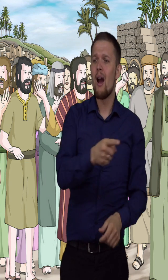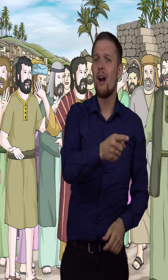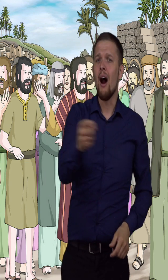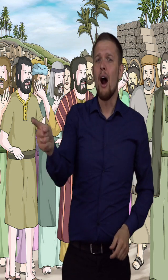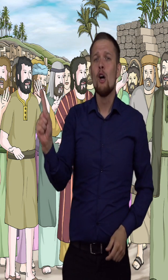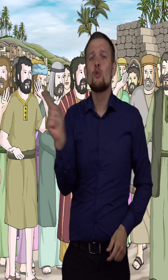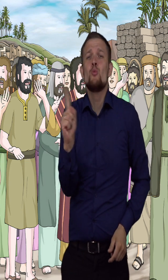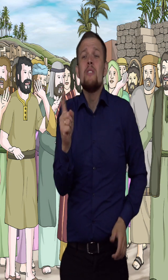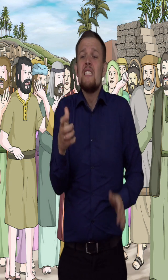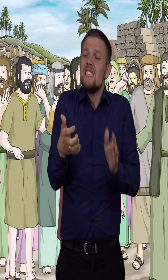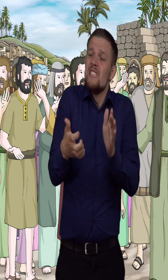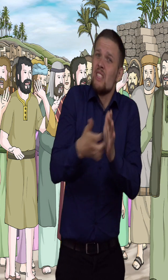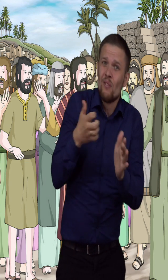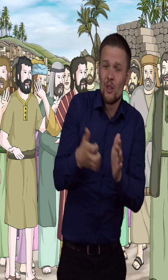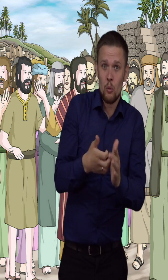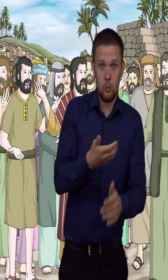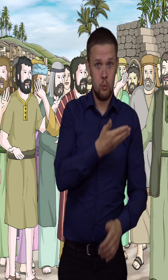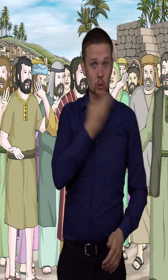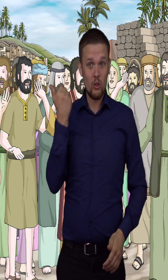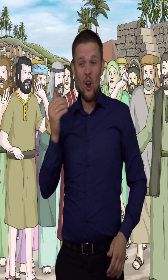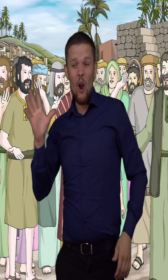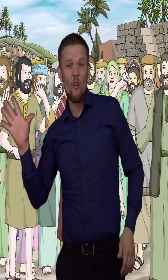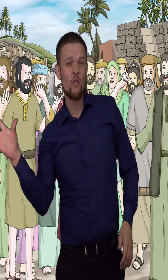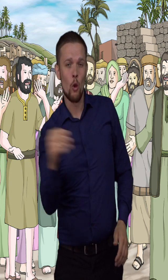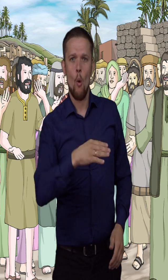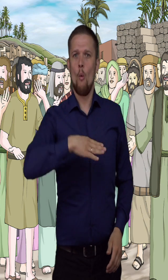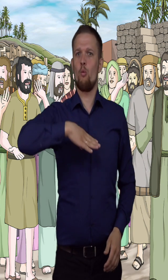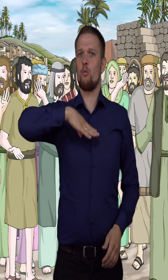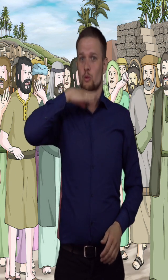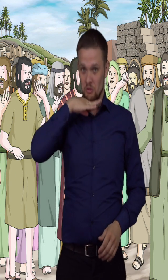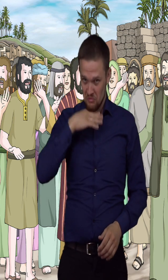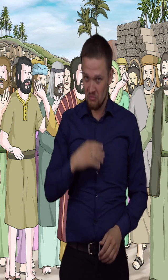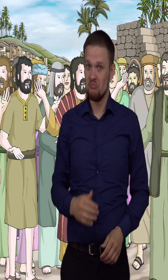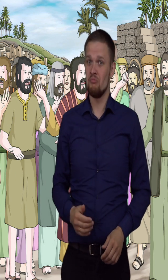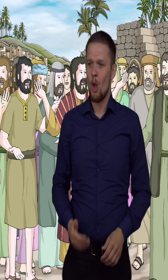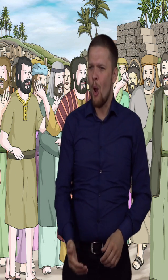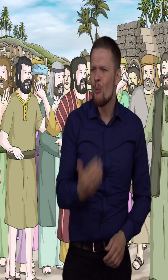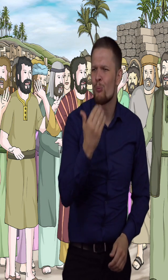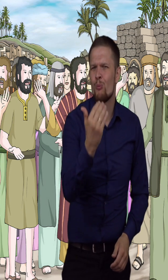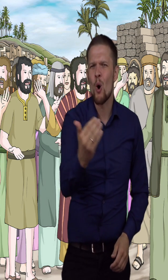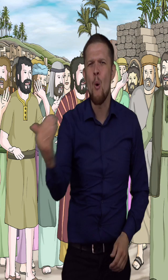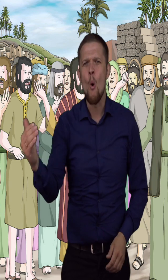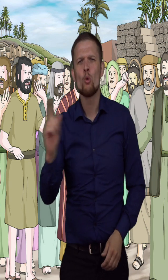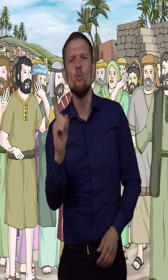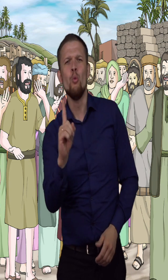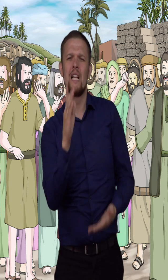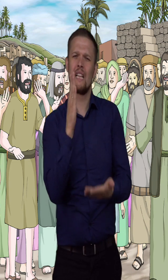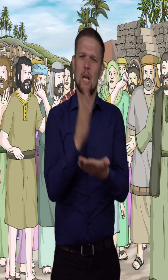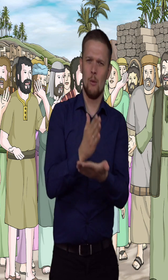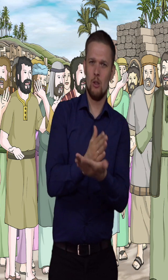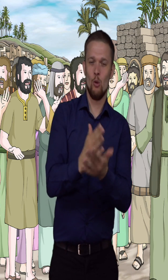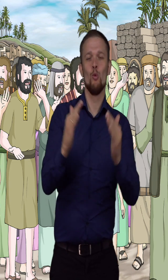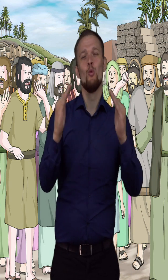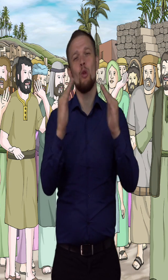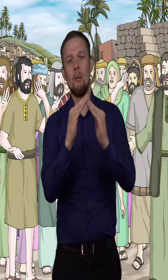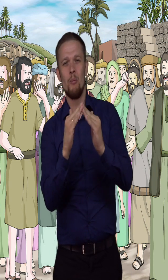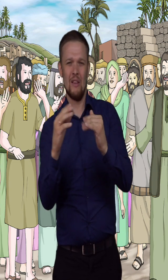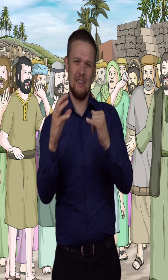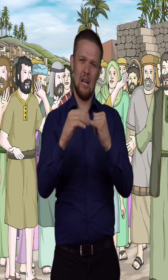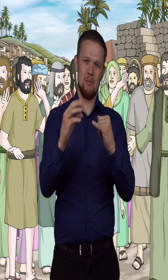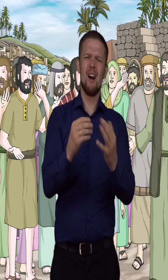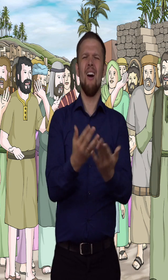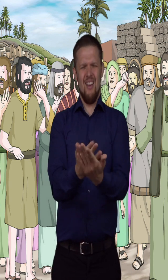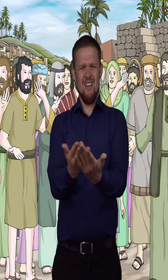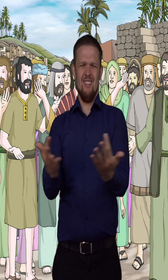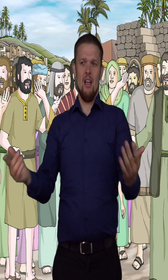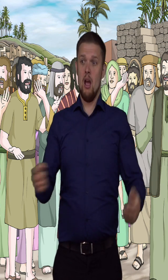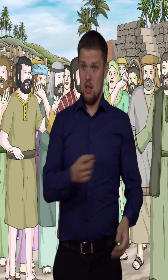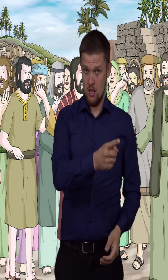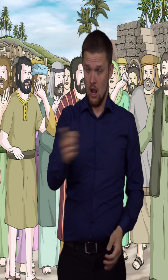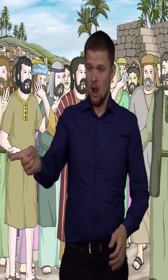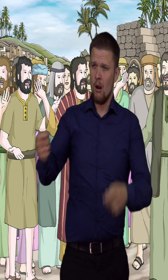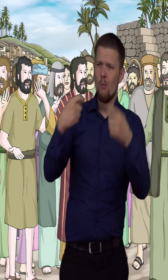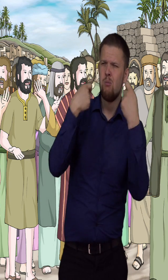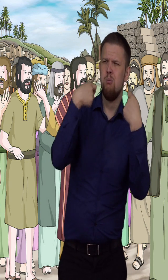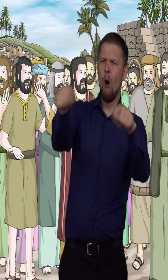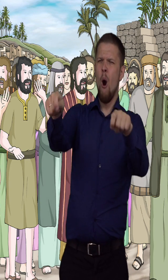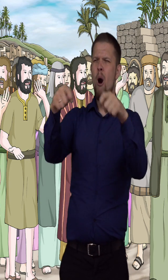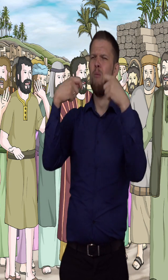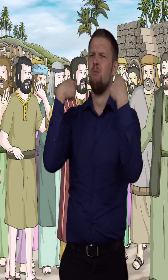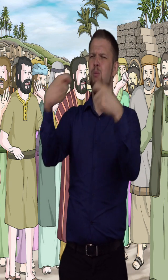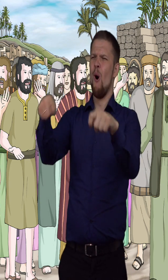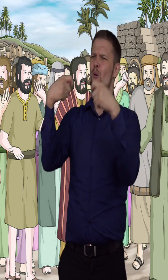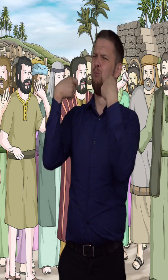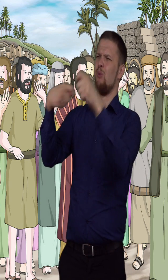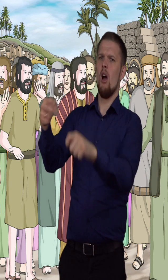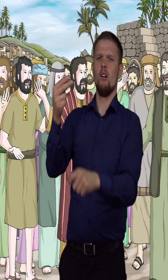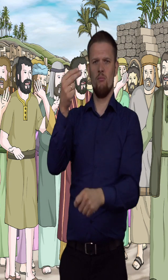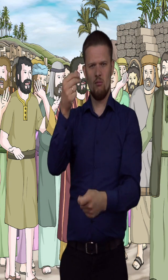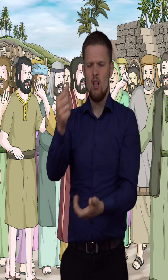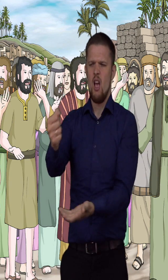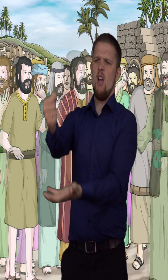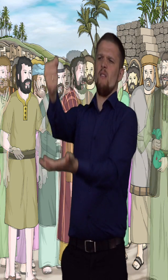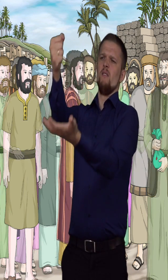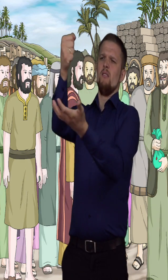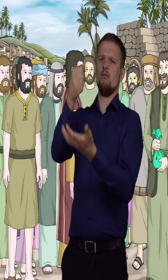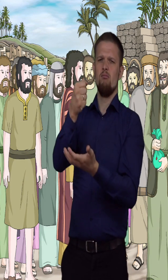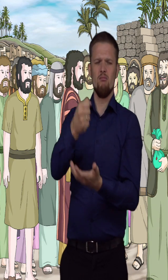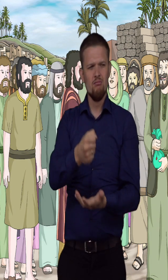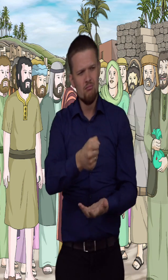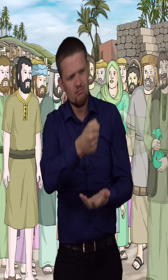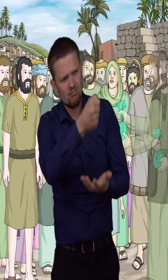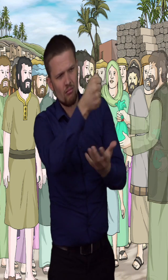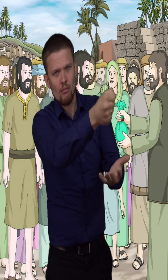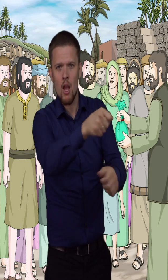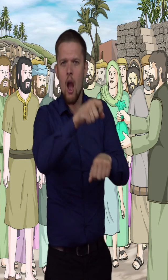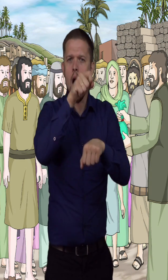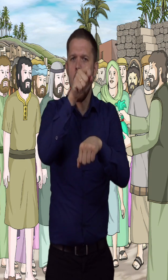And abundant grace was upon them all.